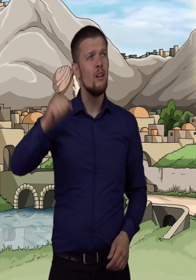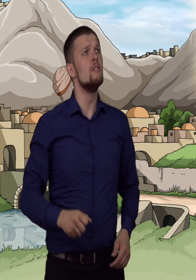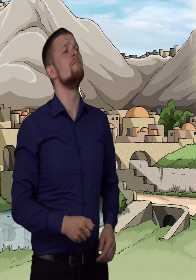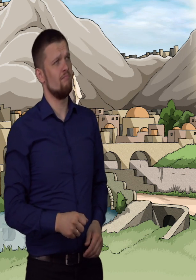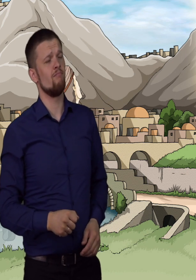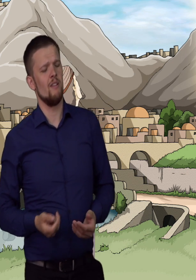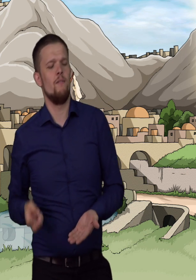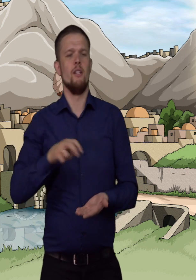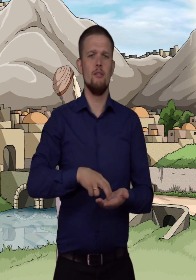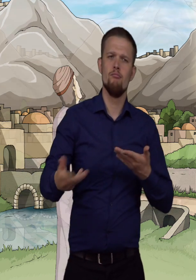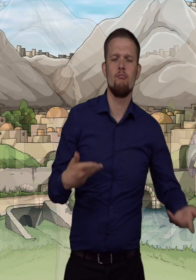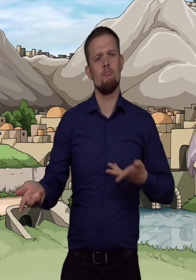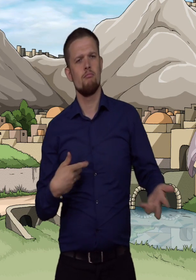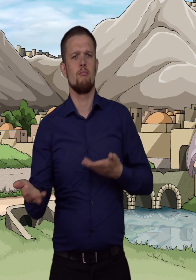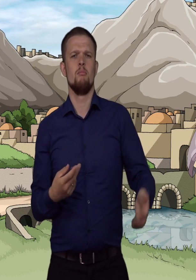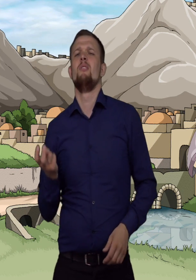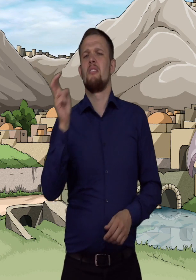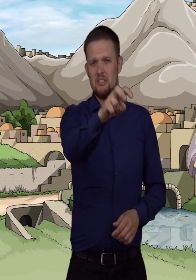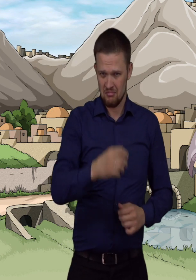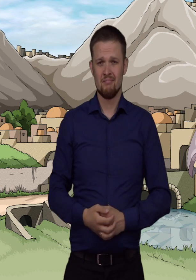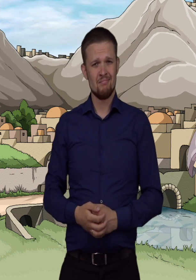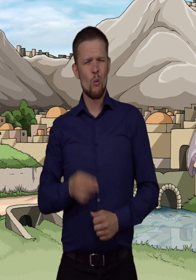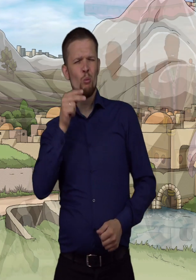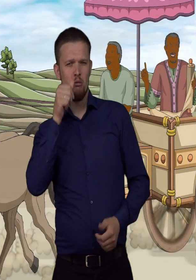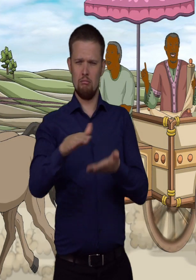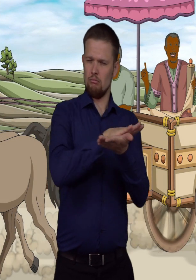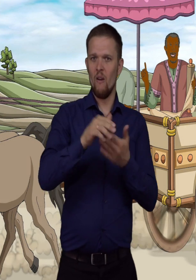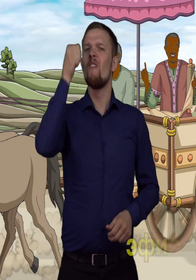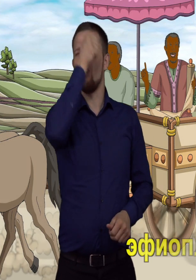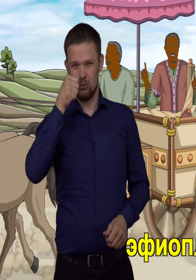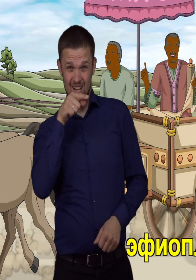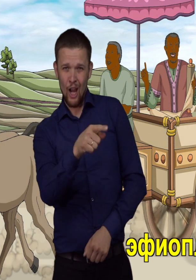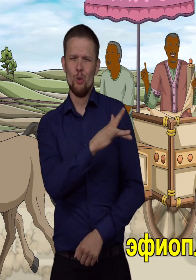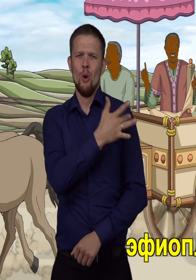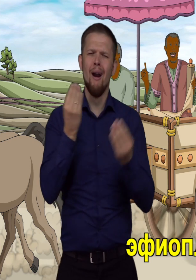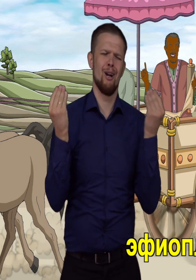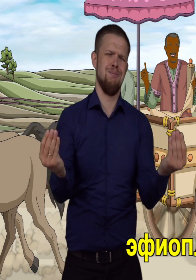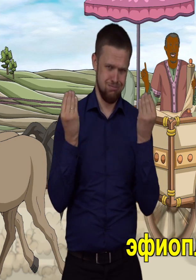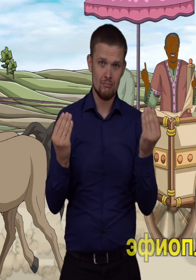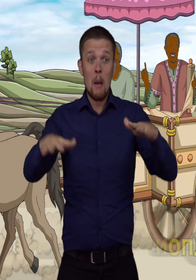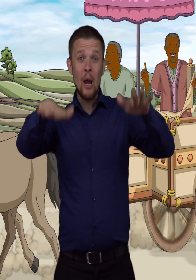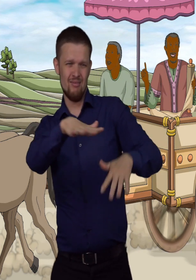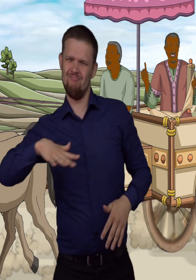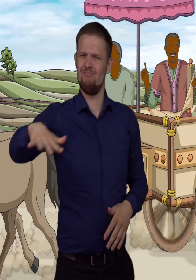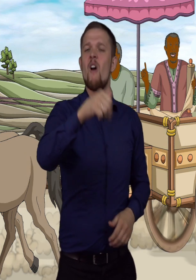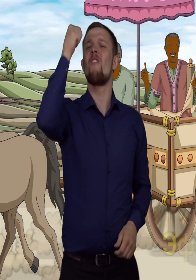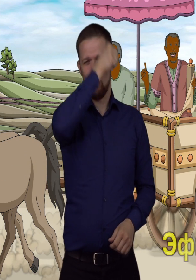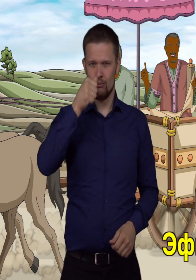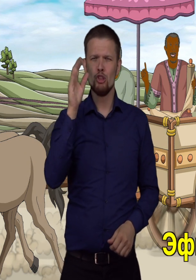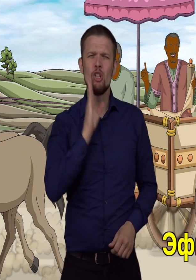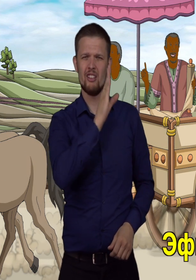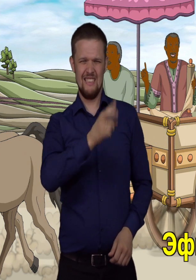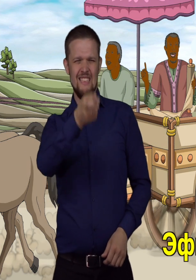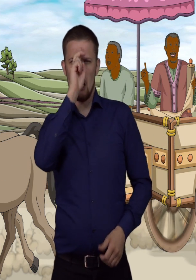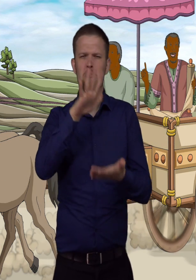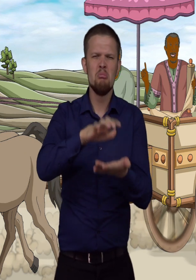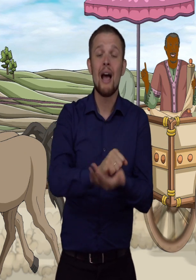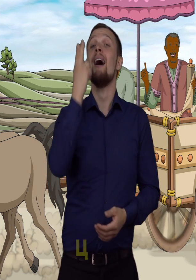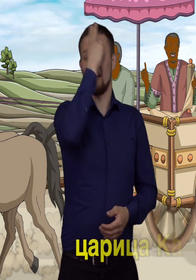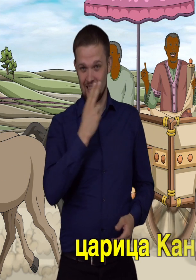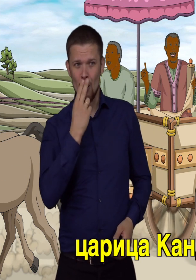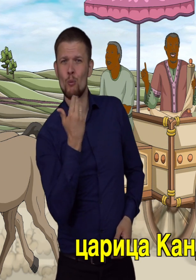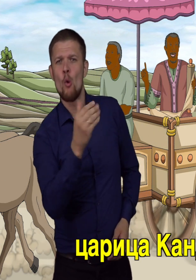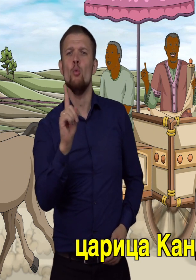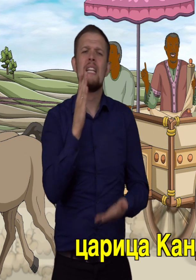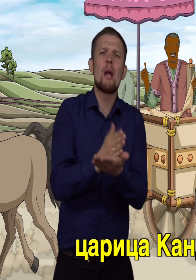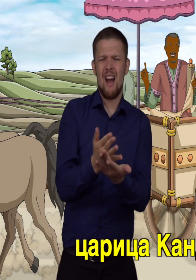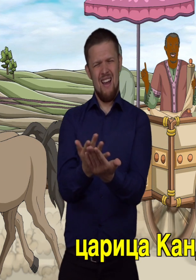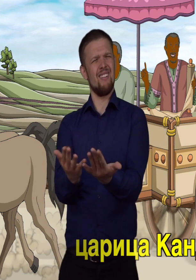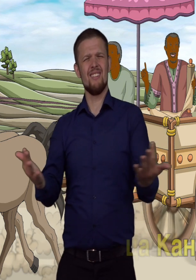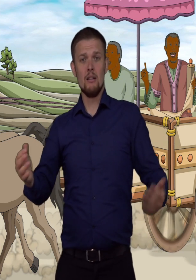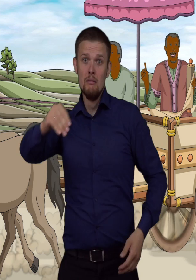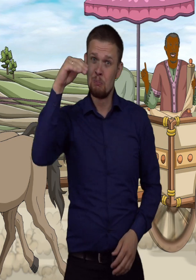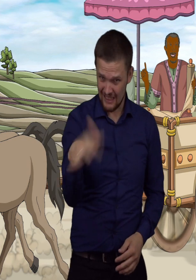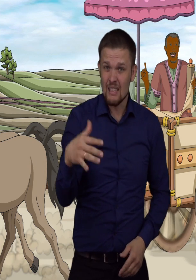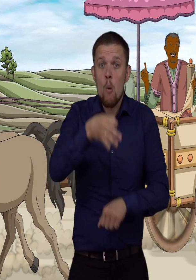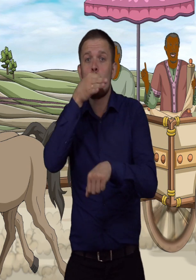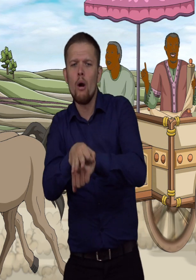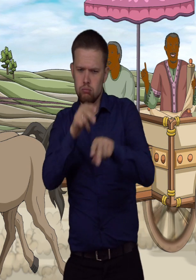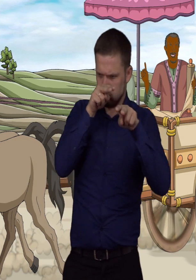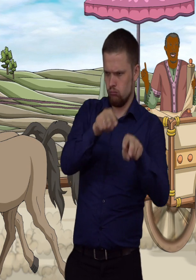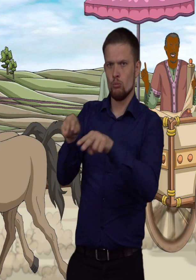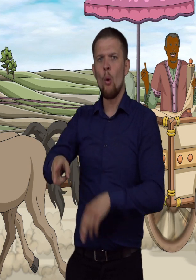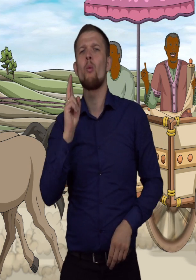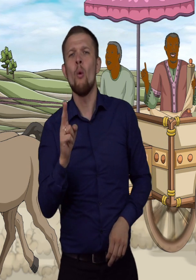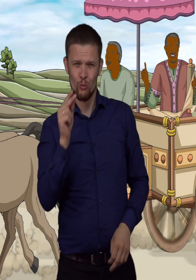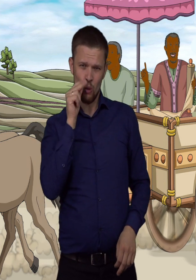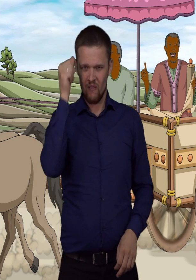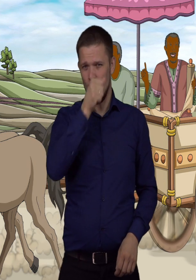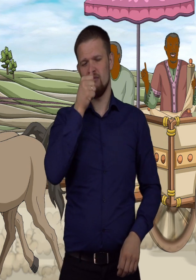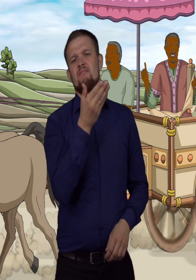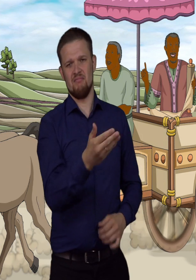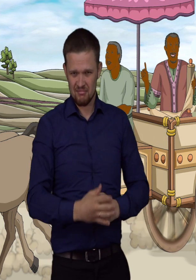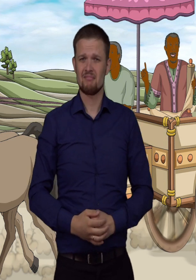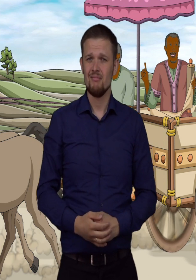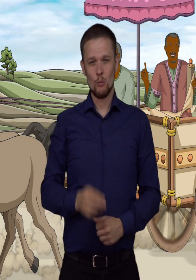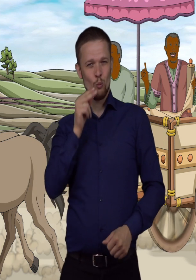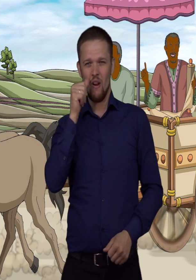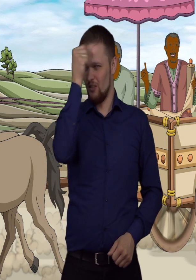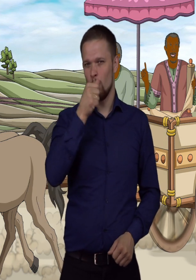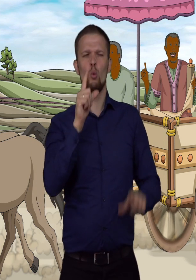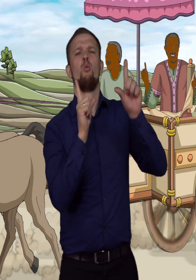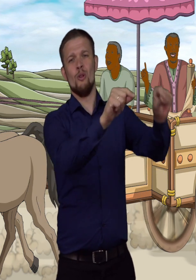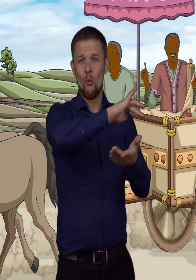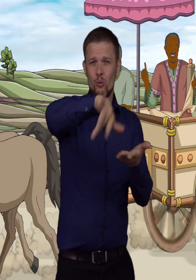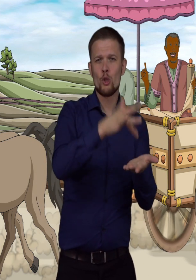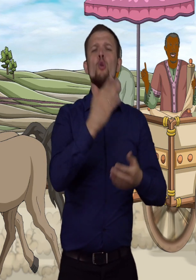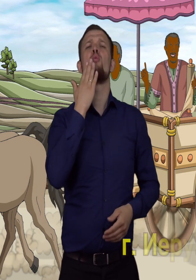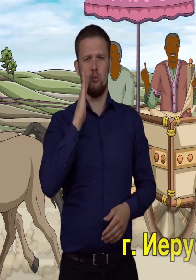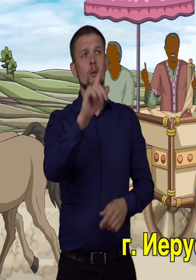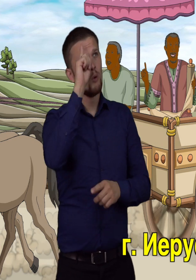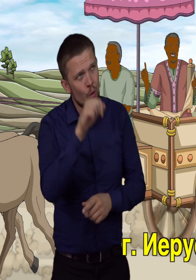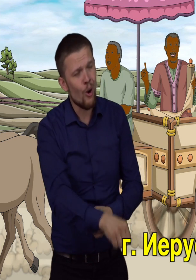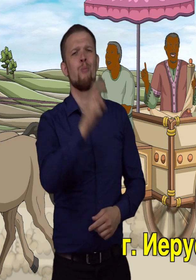So he started out, and on his way he met an Ethiopian eunuch, a court official in charge of the entire treasury of Candace, queen of the Ethiopians.